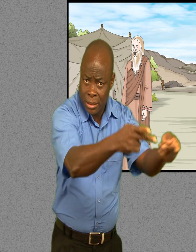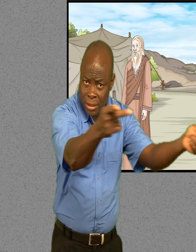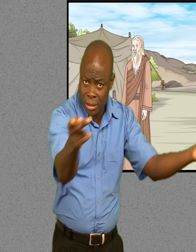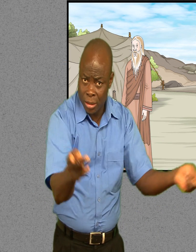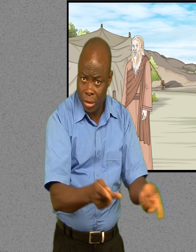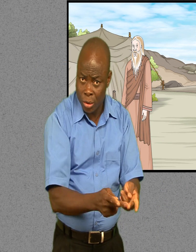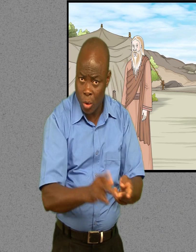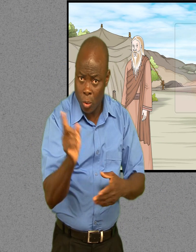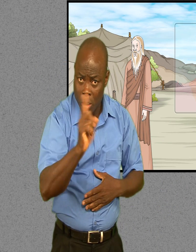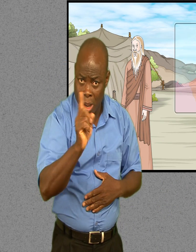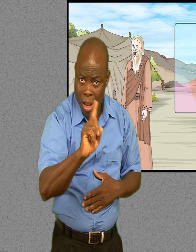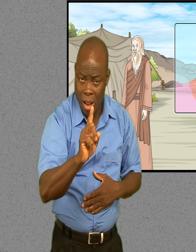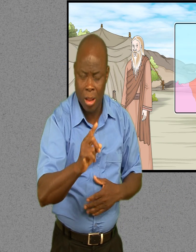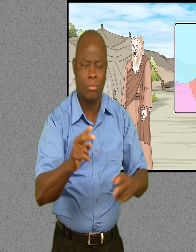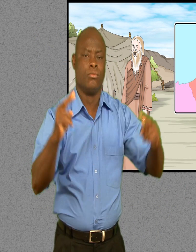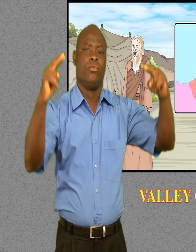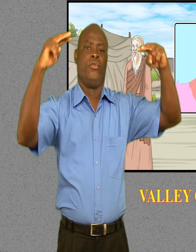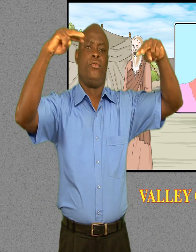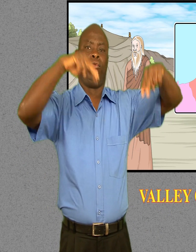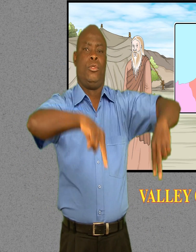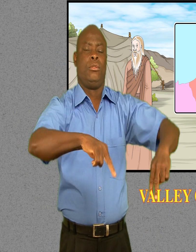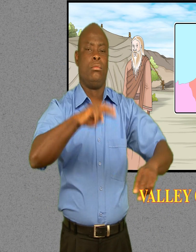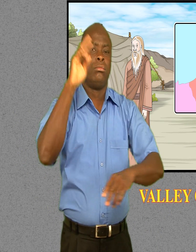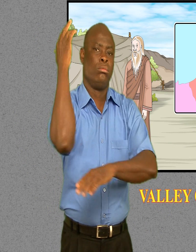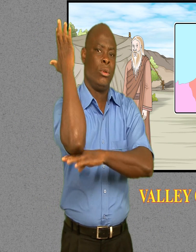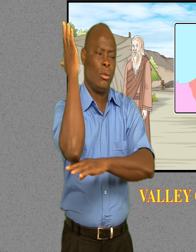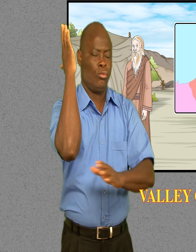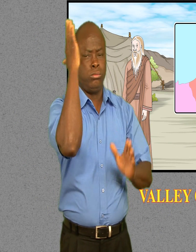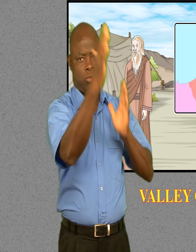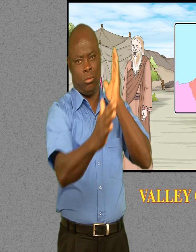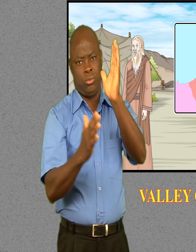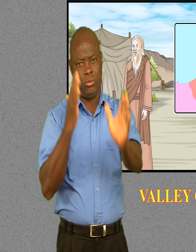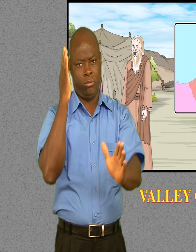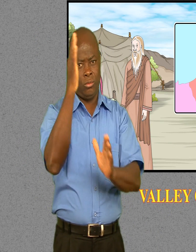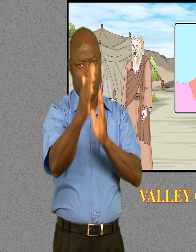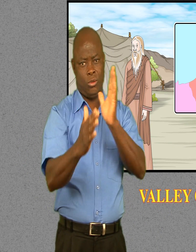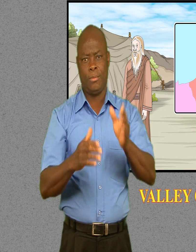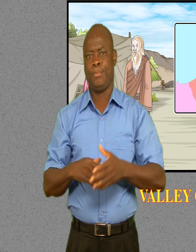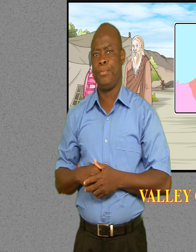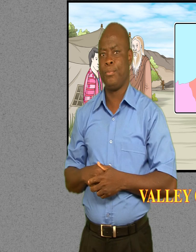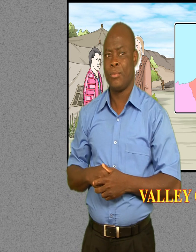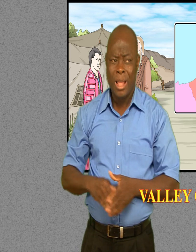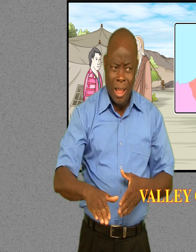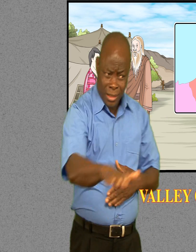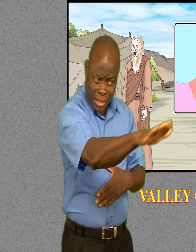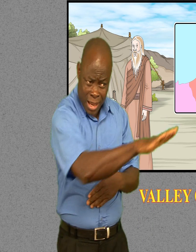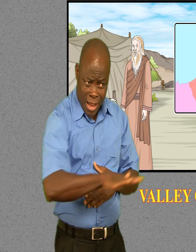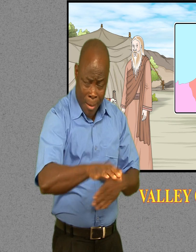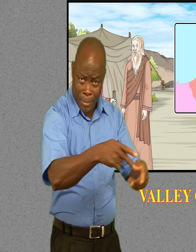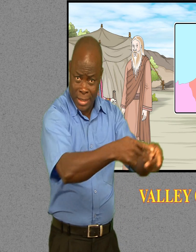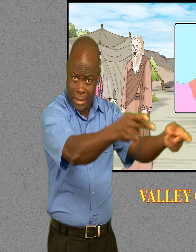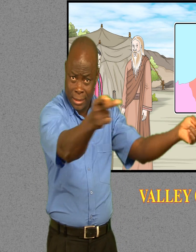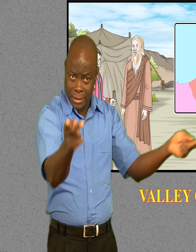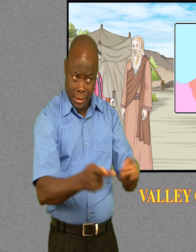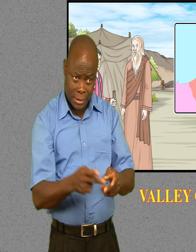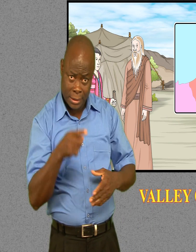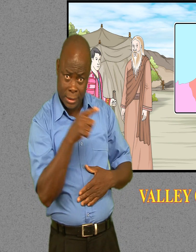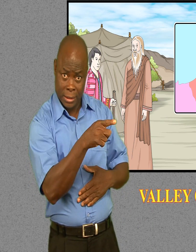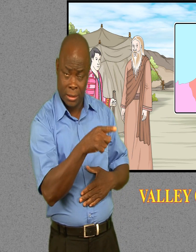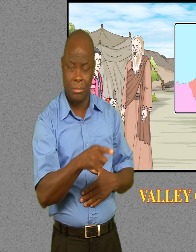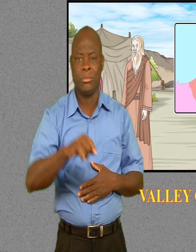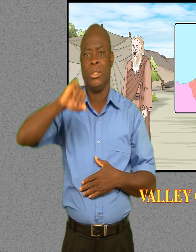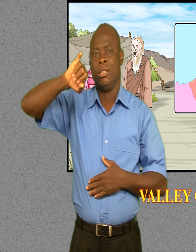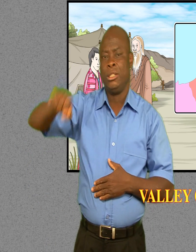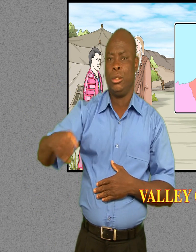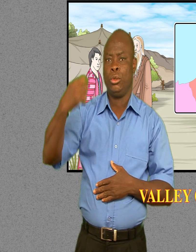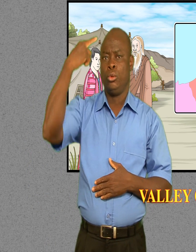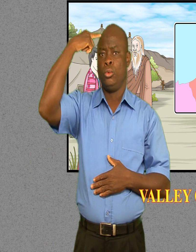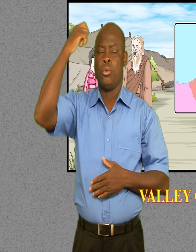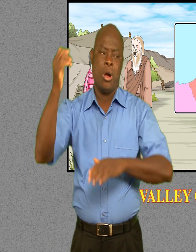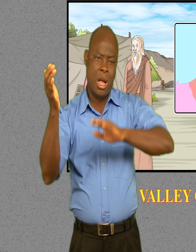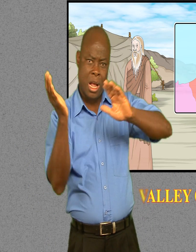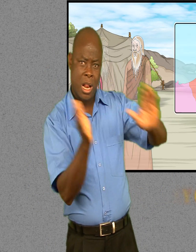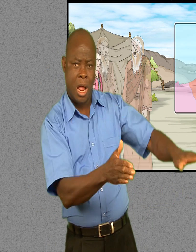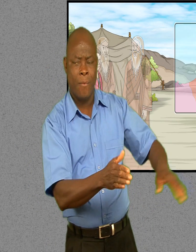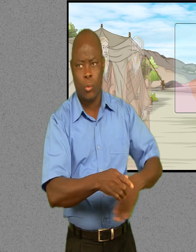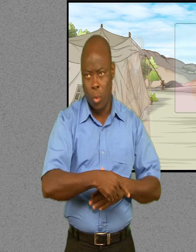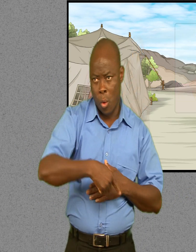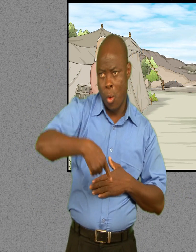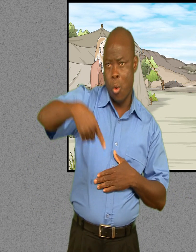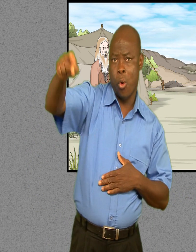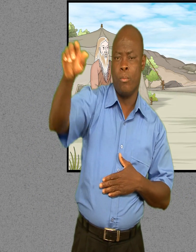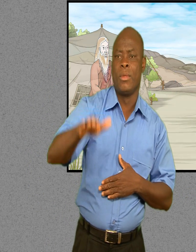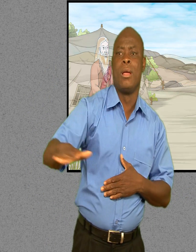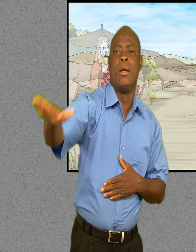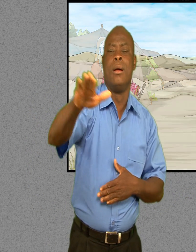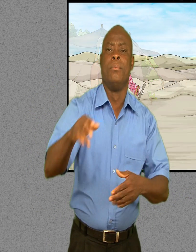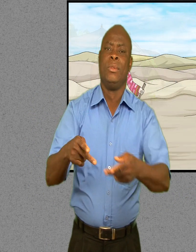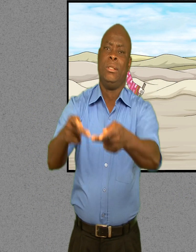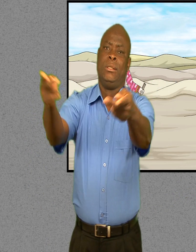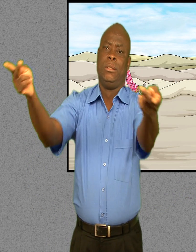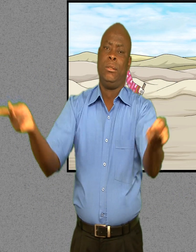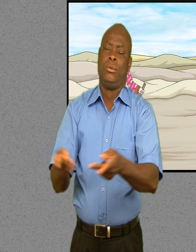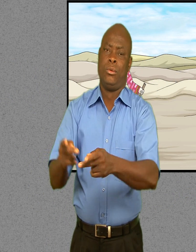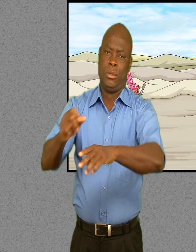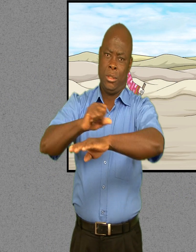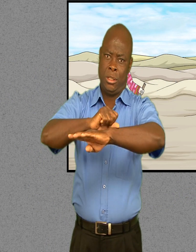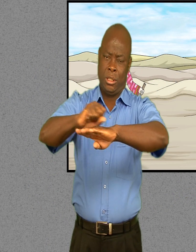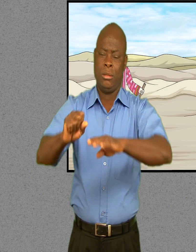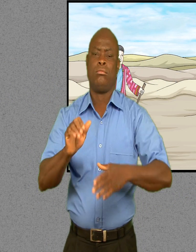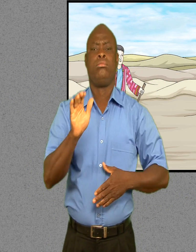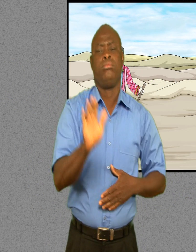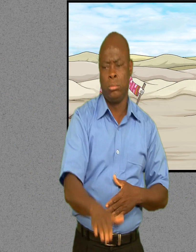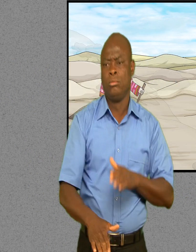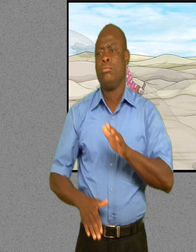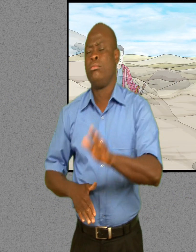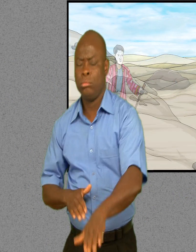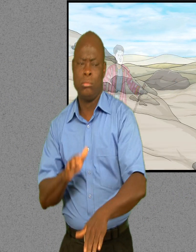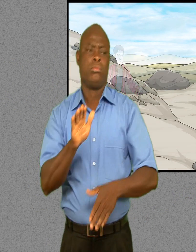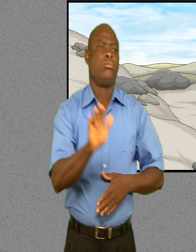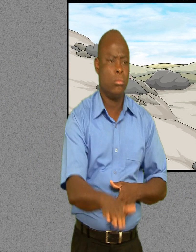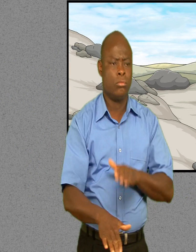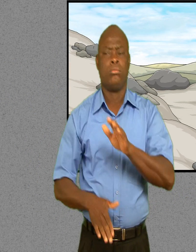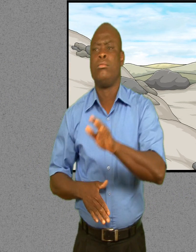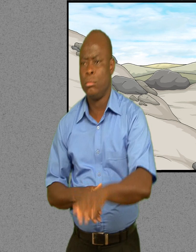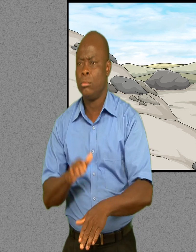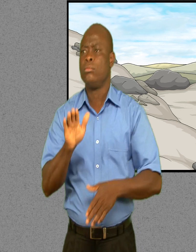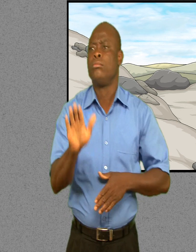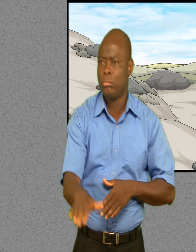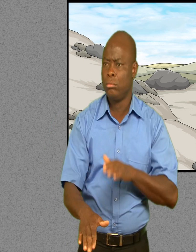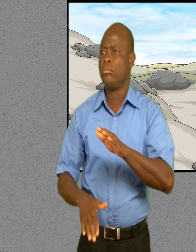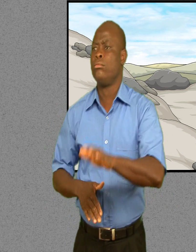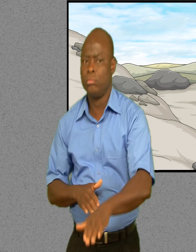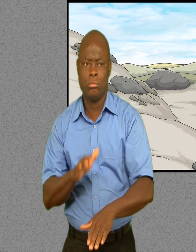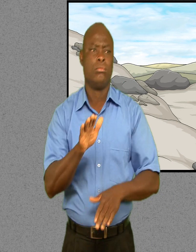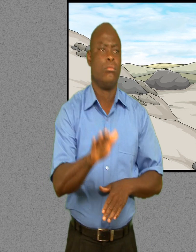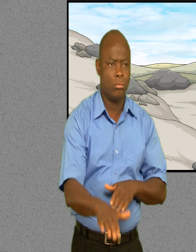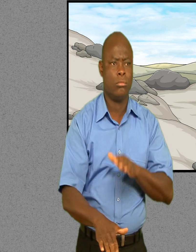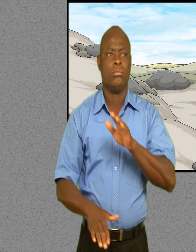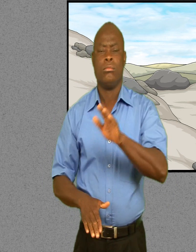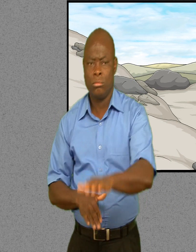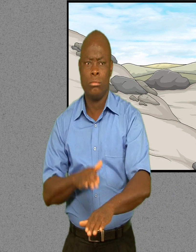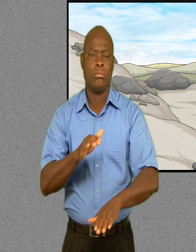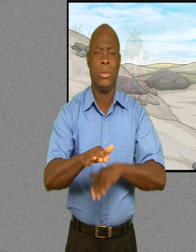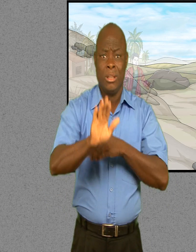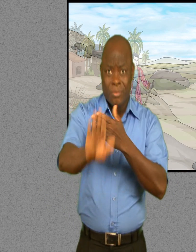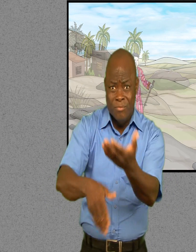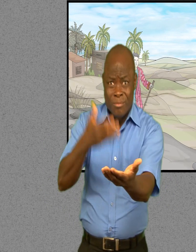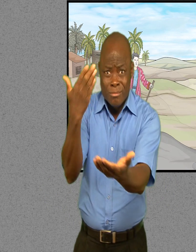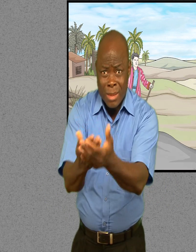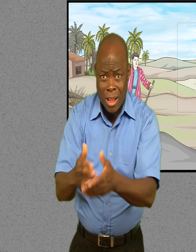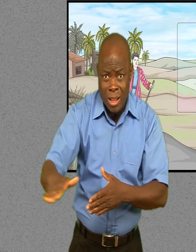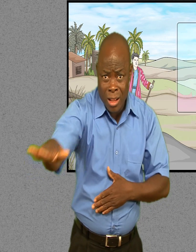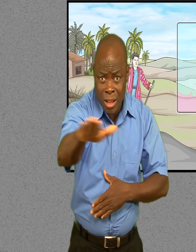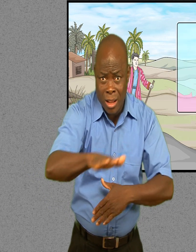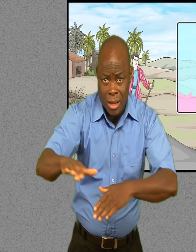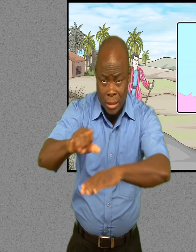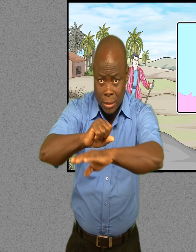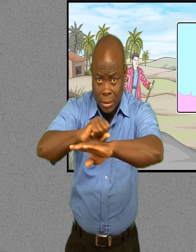So he sent him off from the Valley of Hebron.